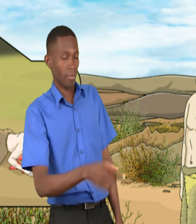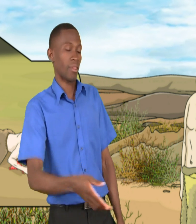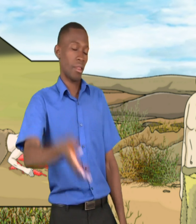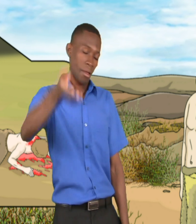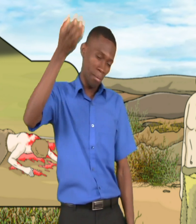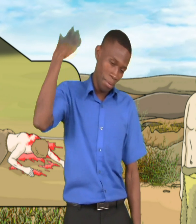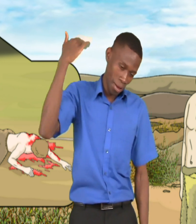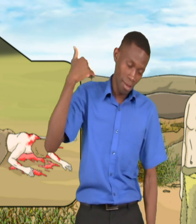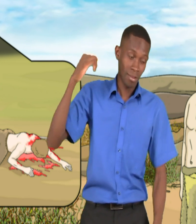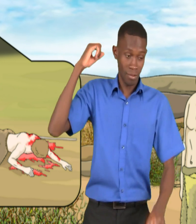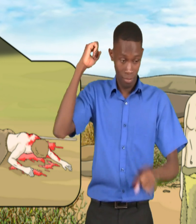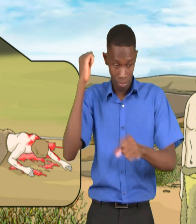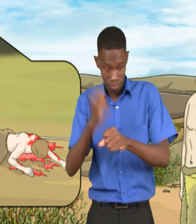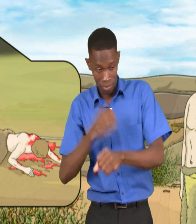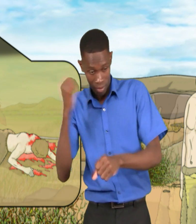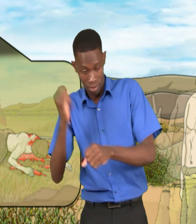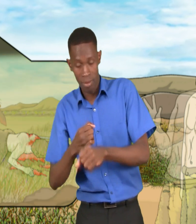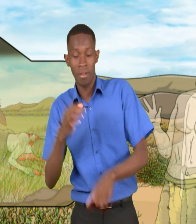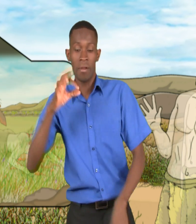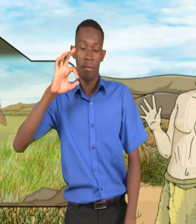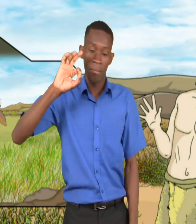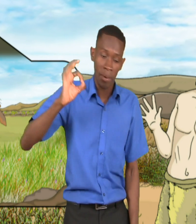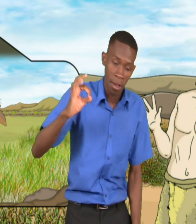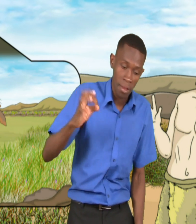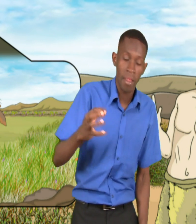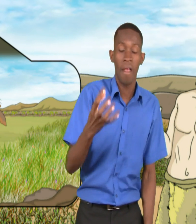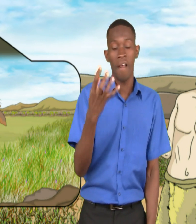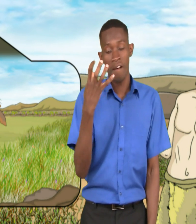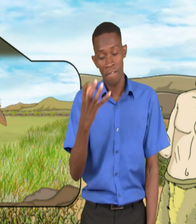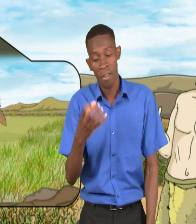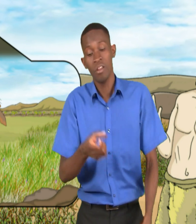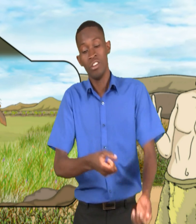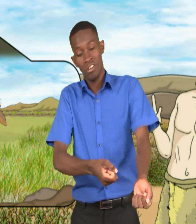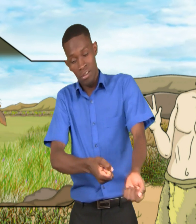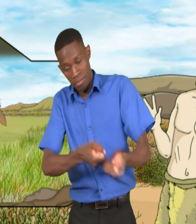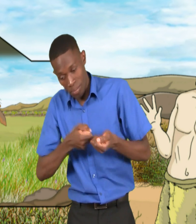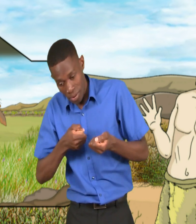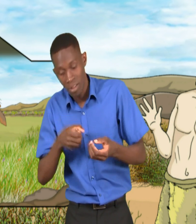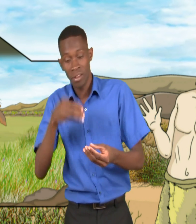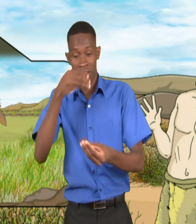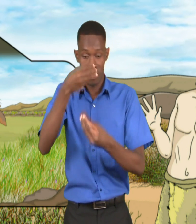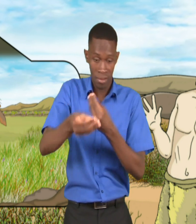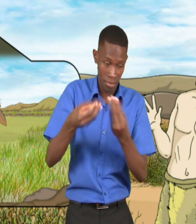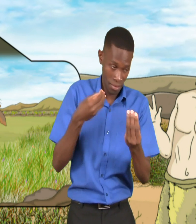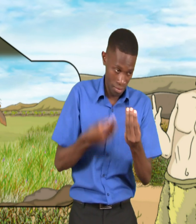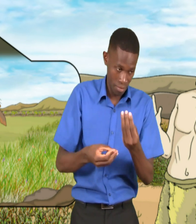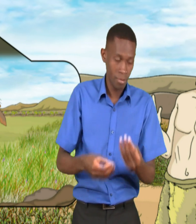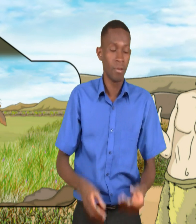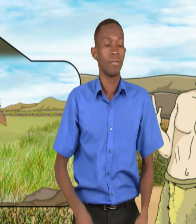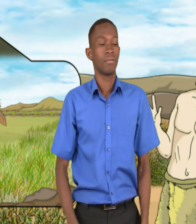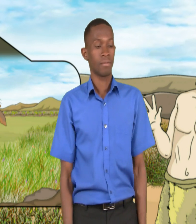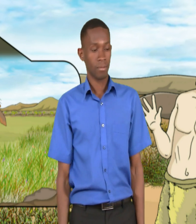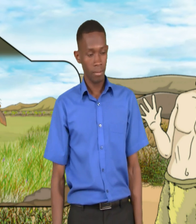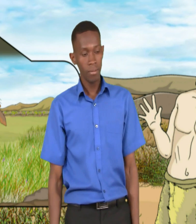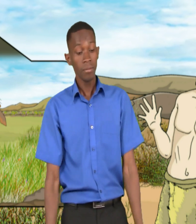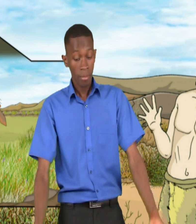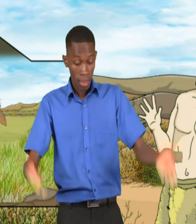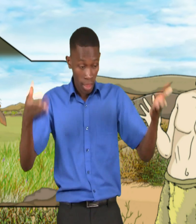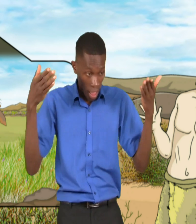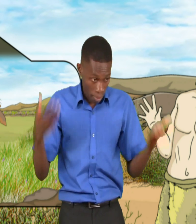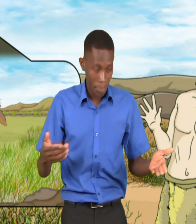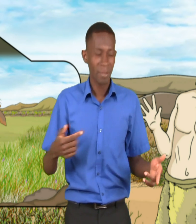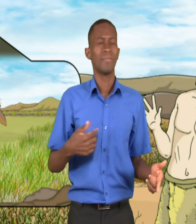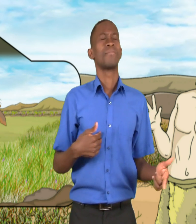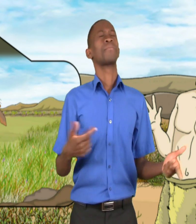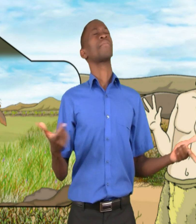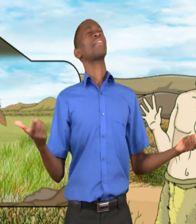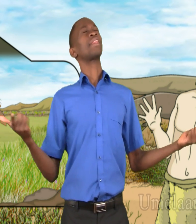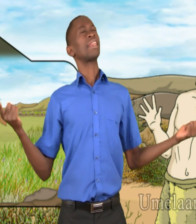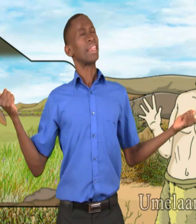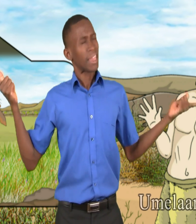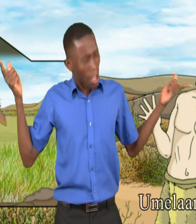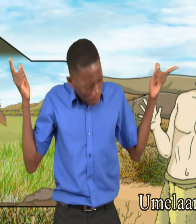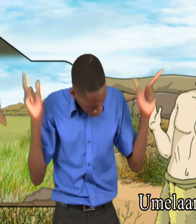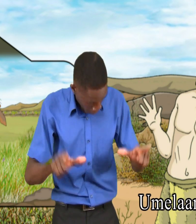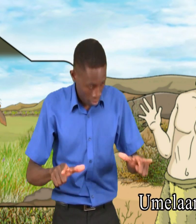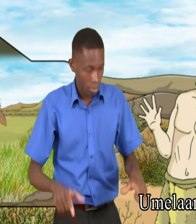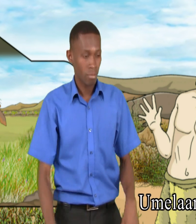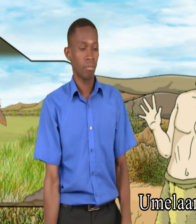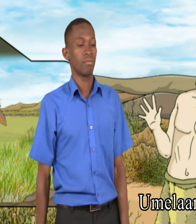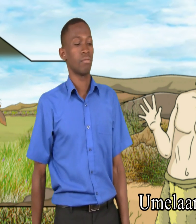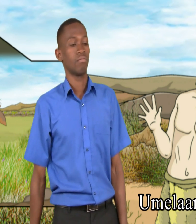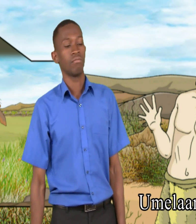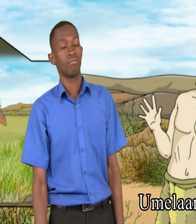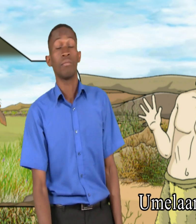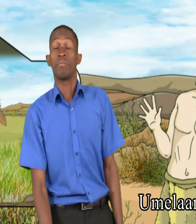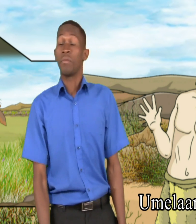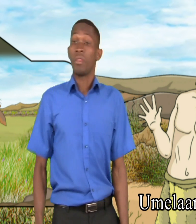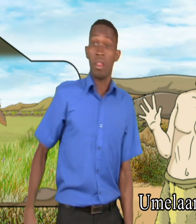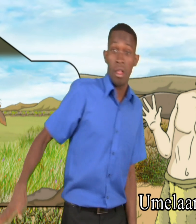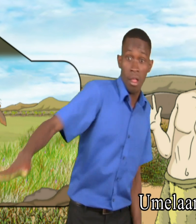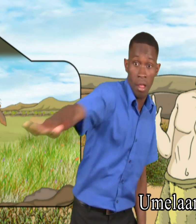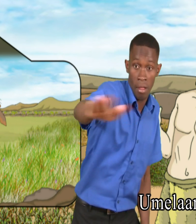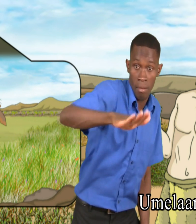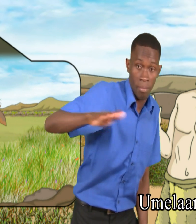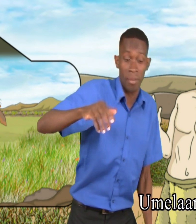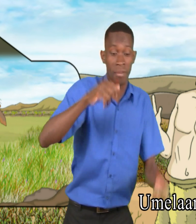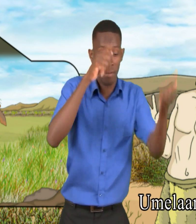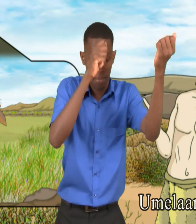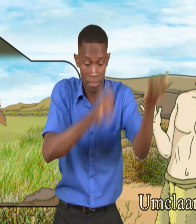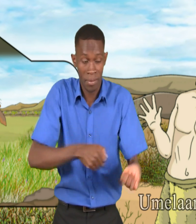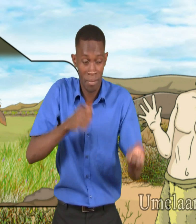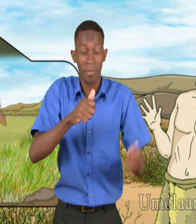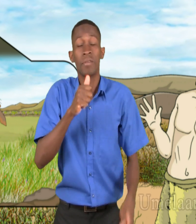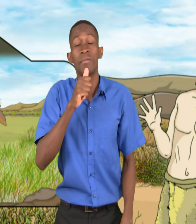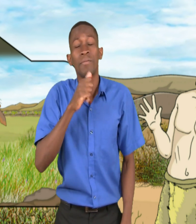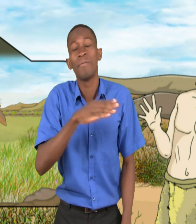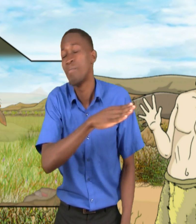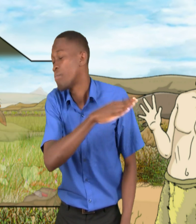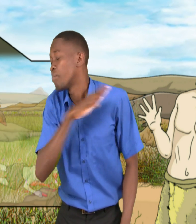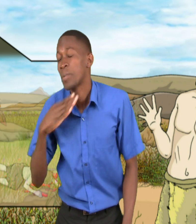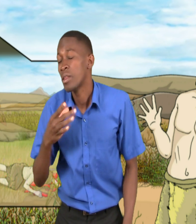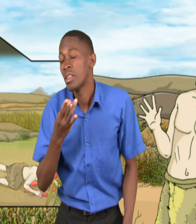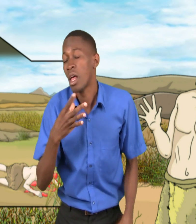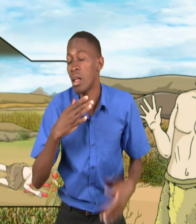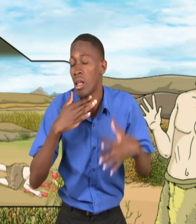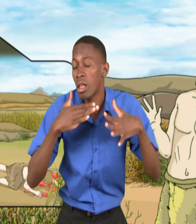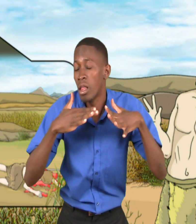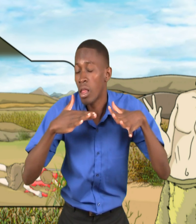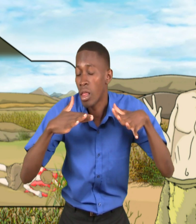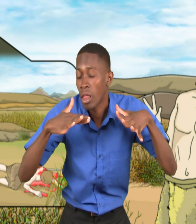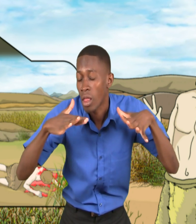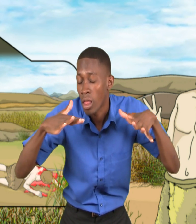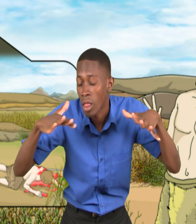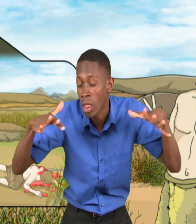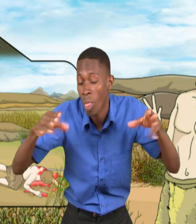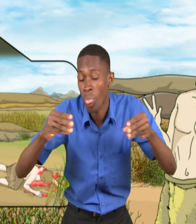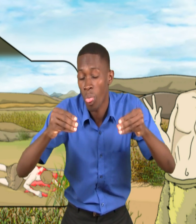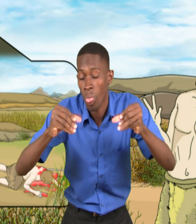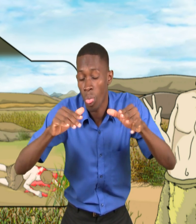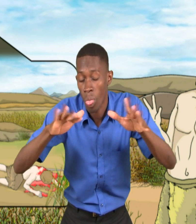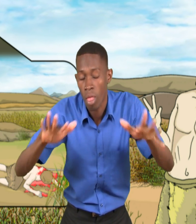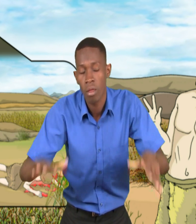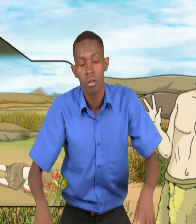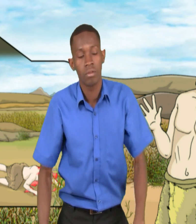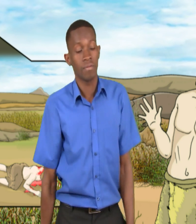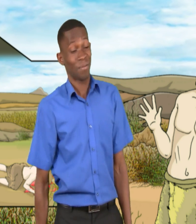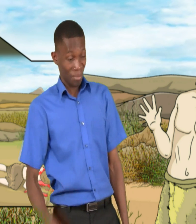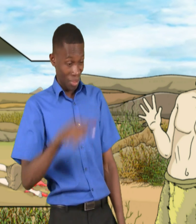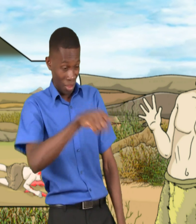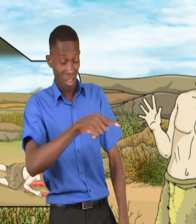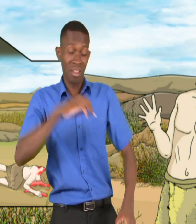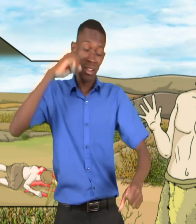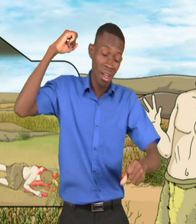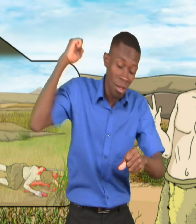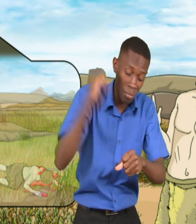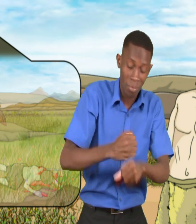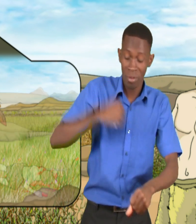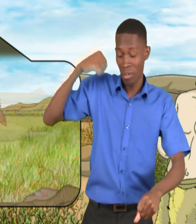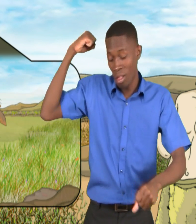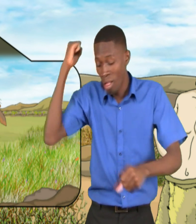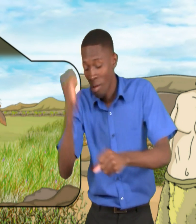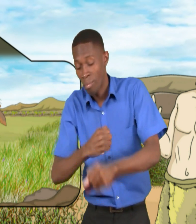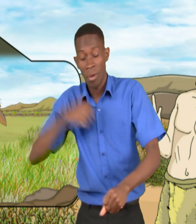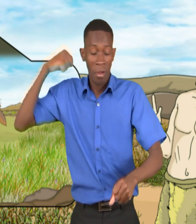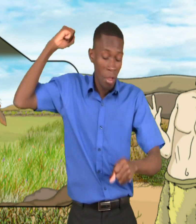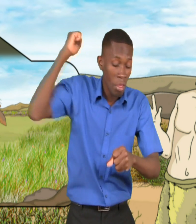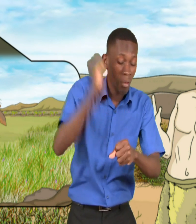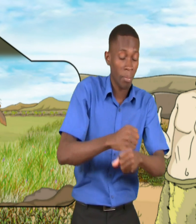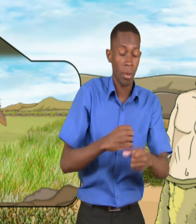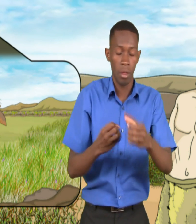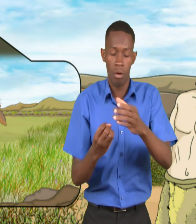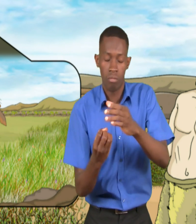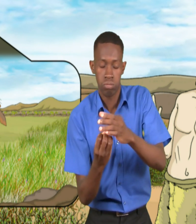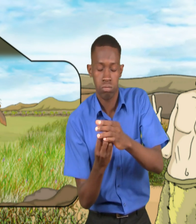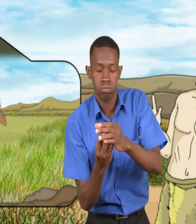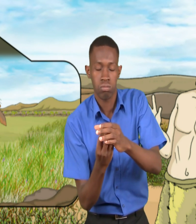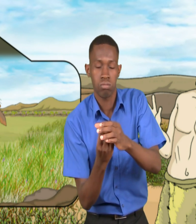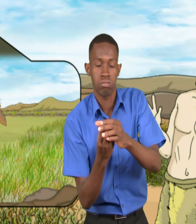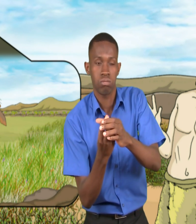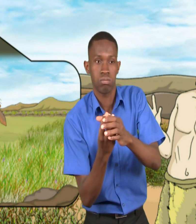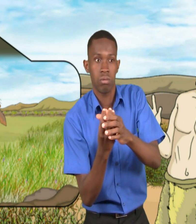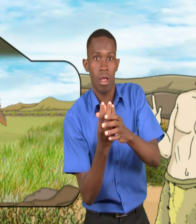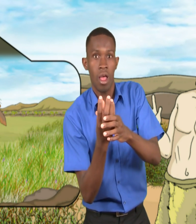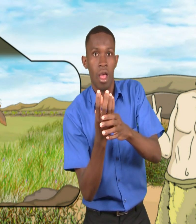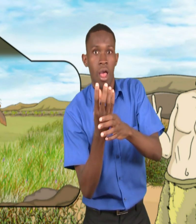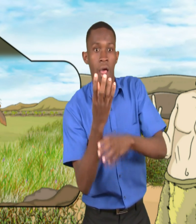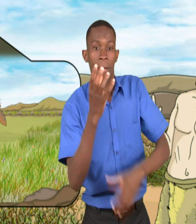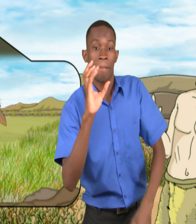Now you are cursed and banished from the ground, which has opened its mouth to receive your brother’s blood from your hand.